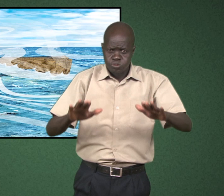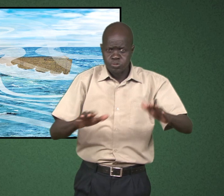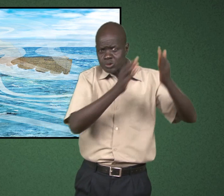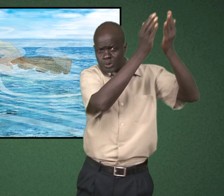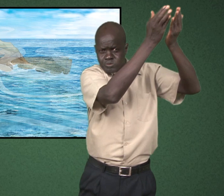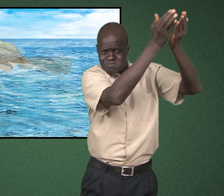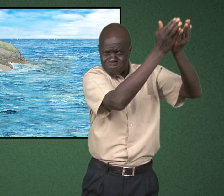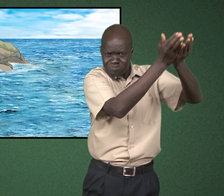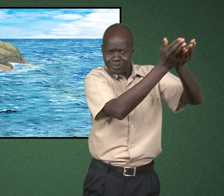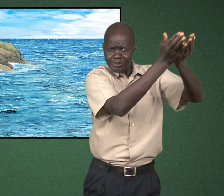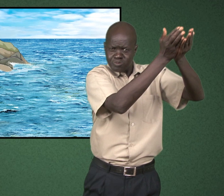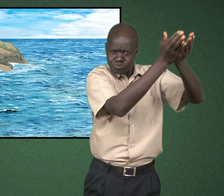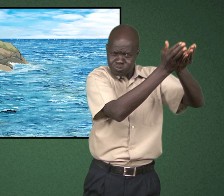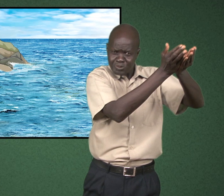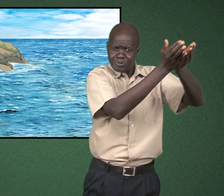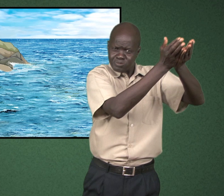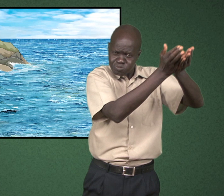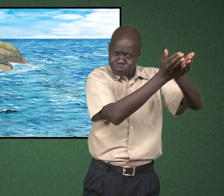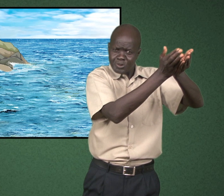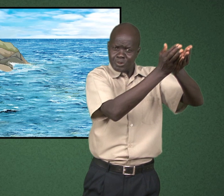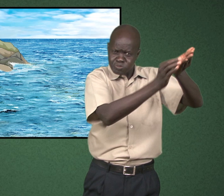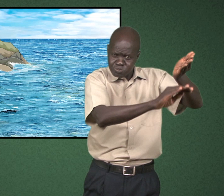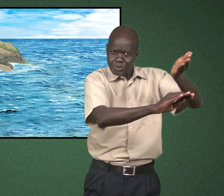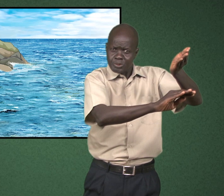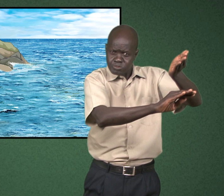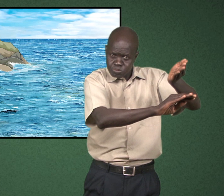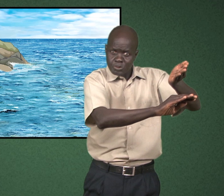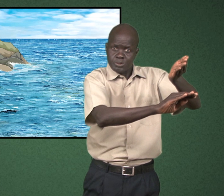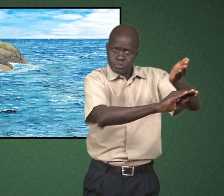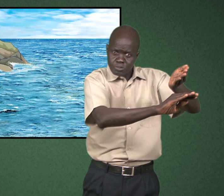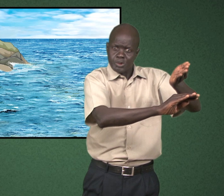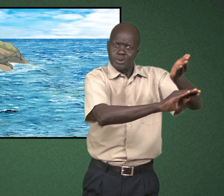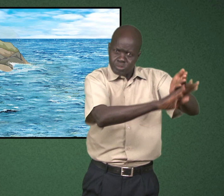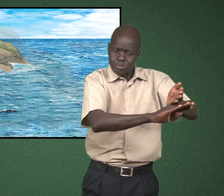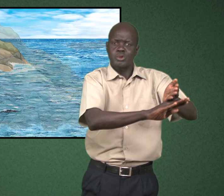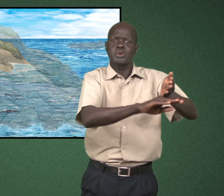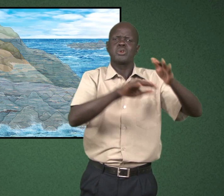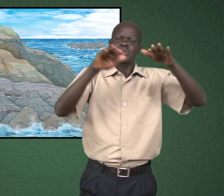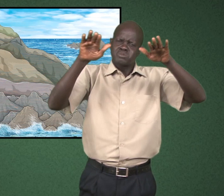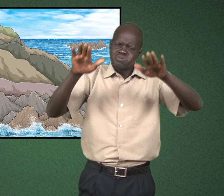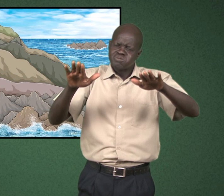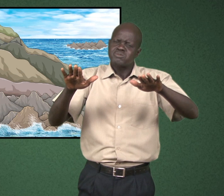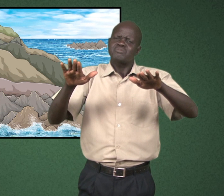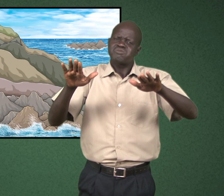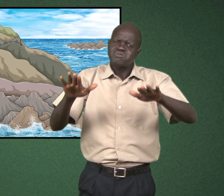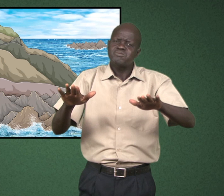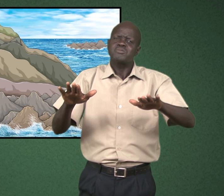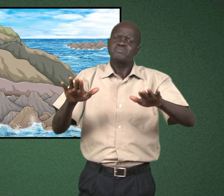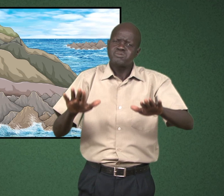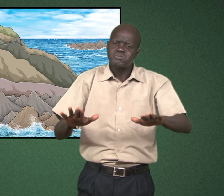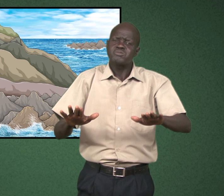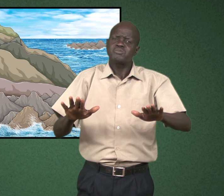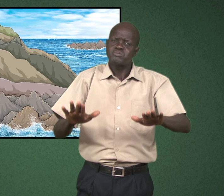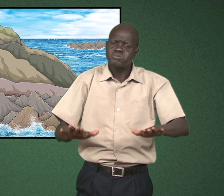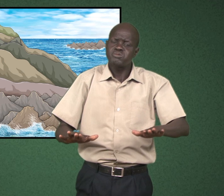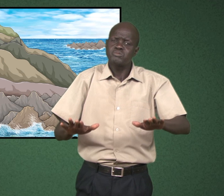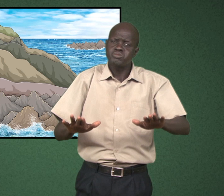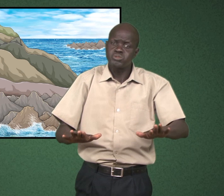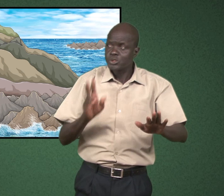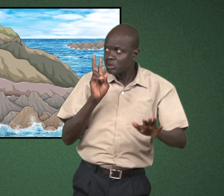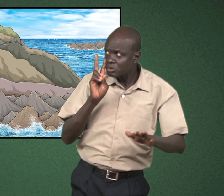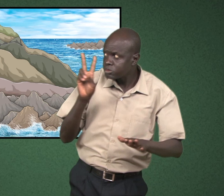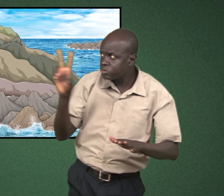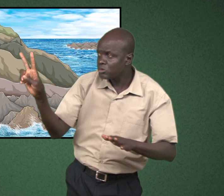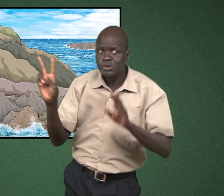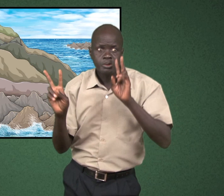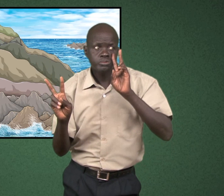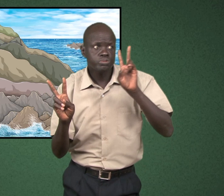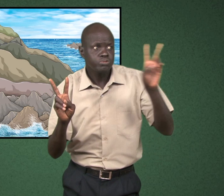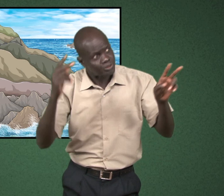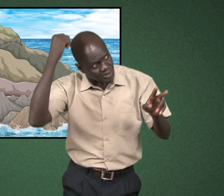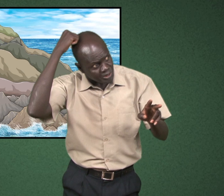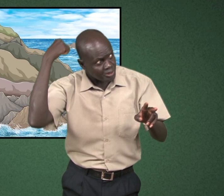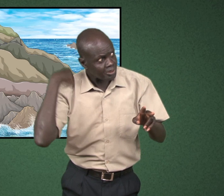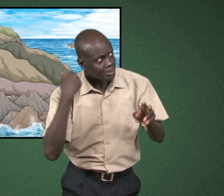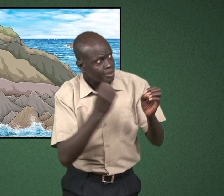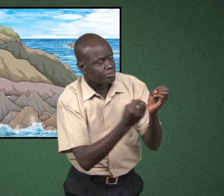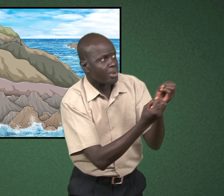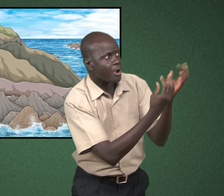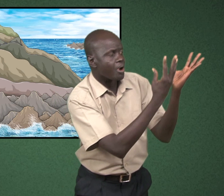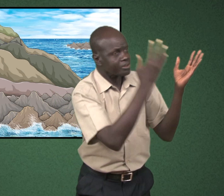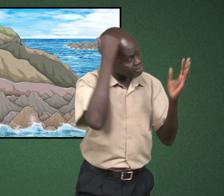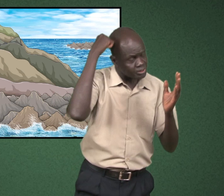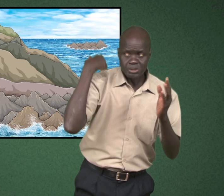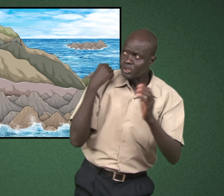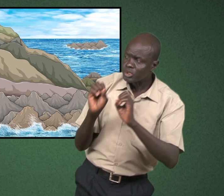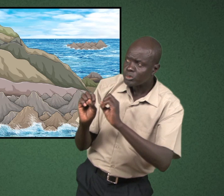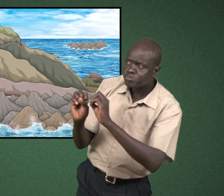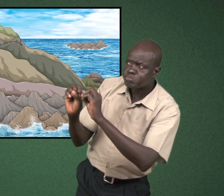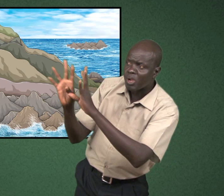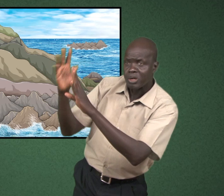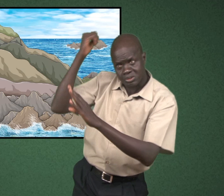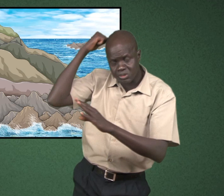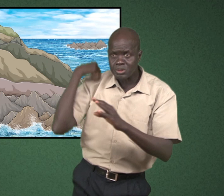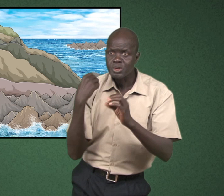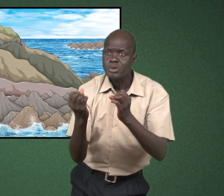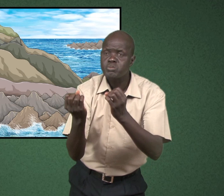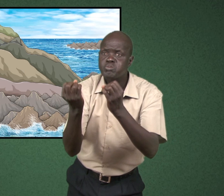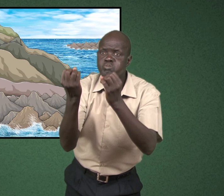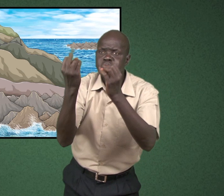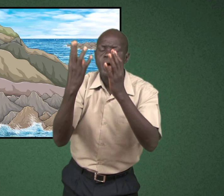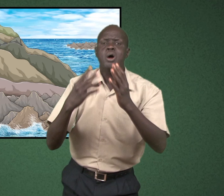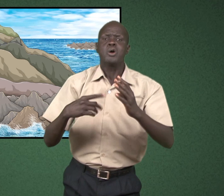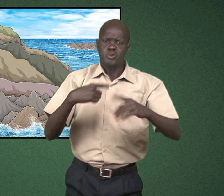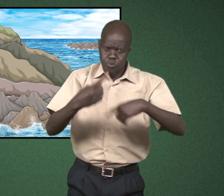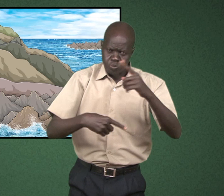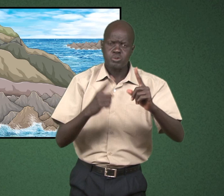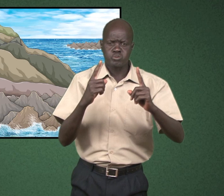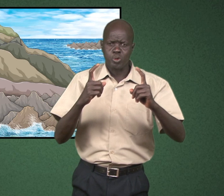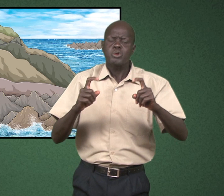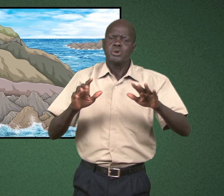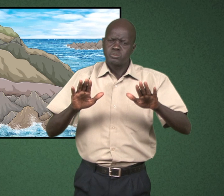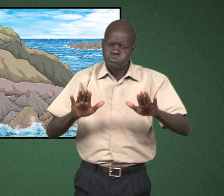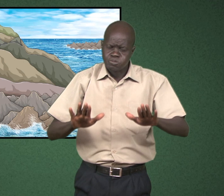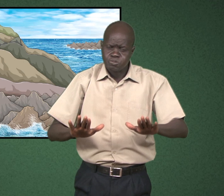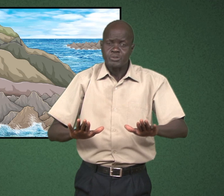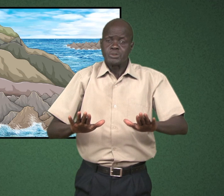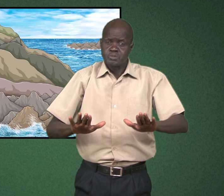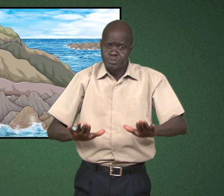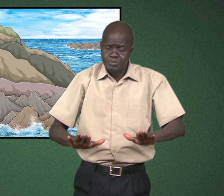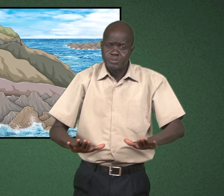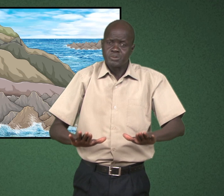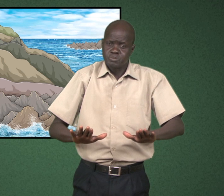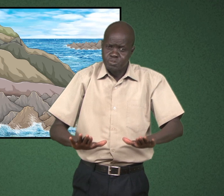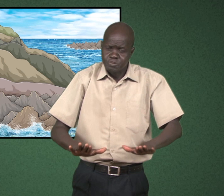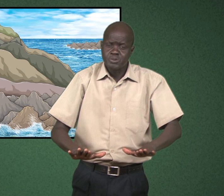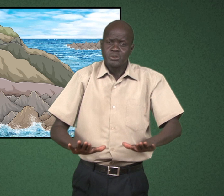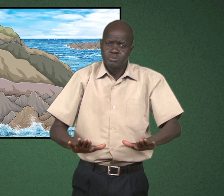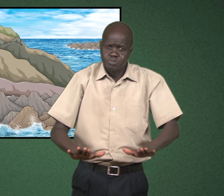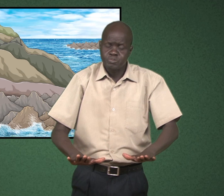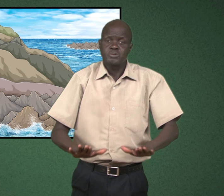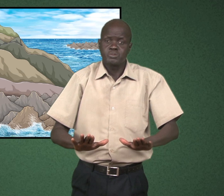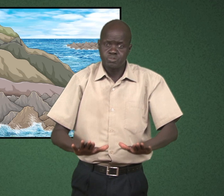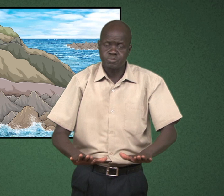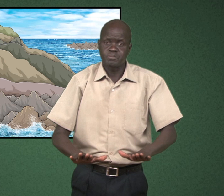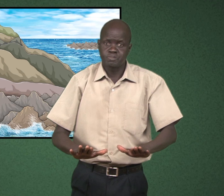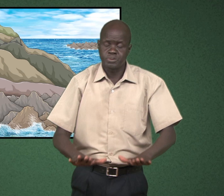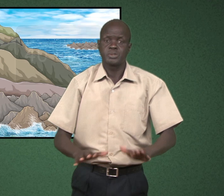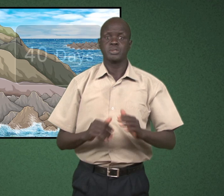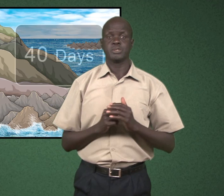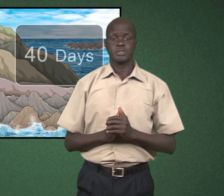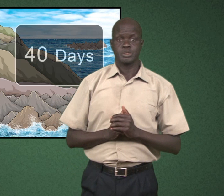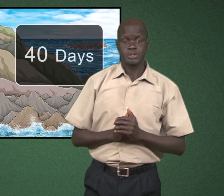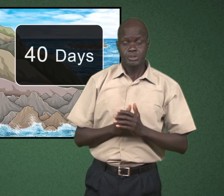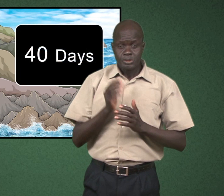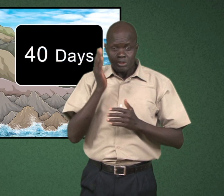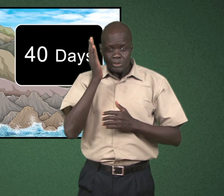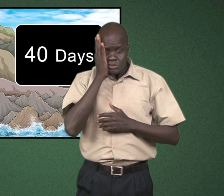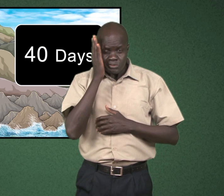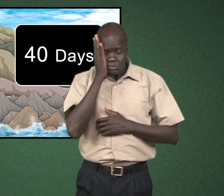On the seventeenth day of the seventh month, the ark came to rest on the mountains of Ararat. And the waters continued to recede until the tenth month, and on the first day of the tenth month the tops of the mountains became visible.